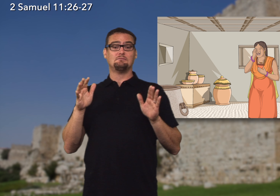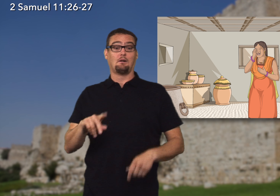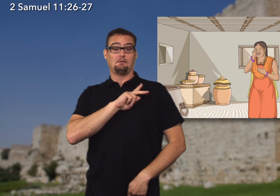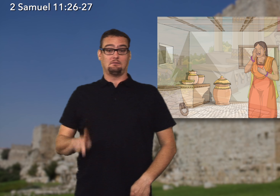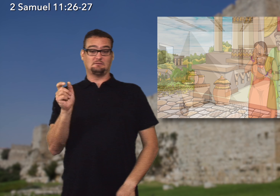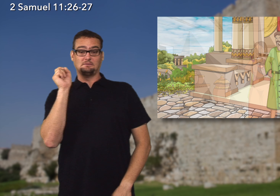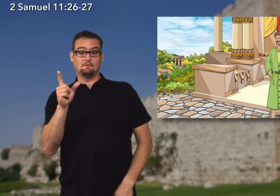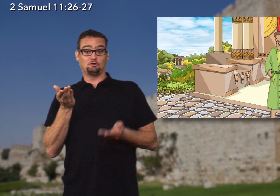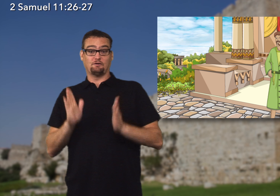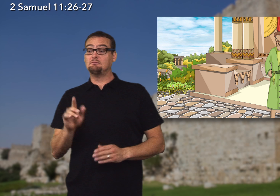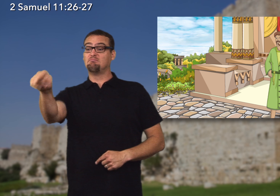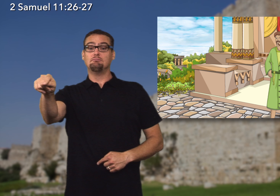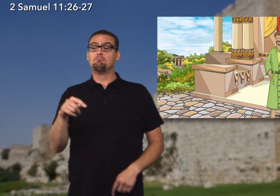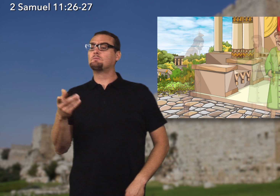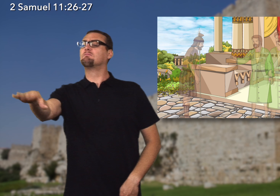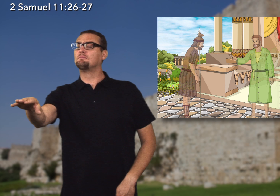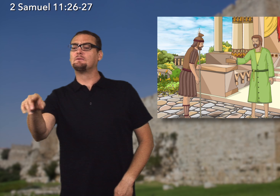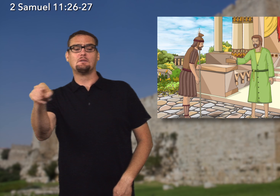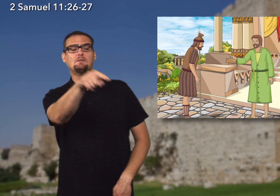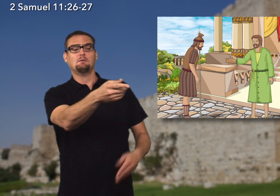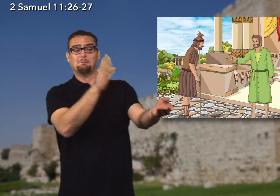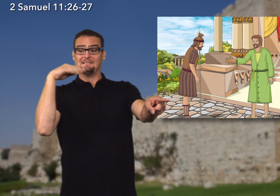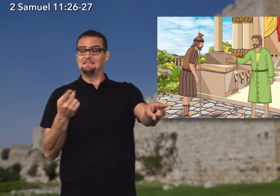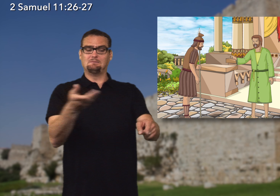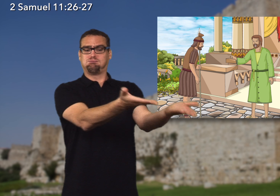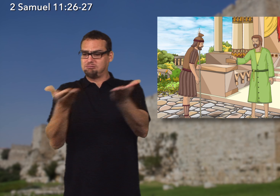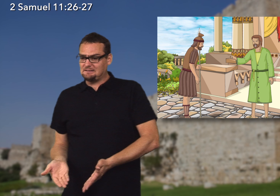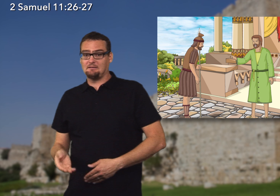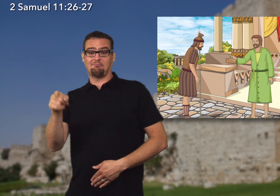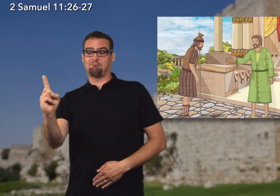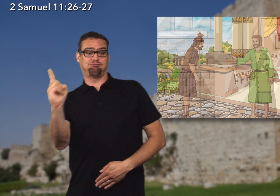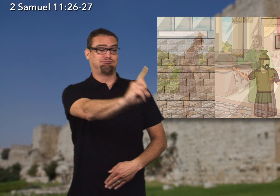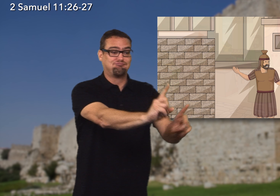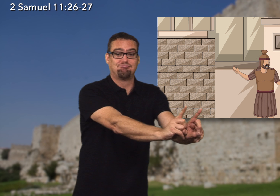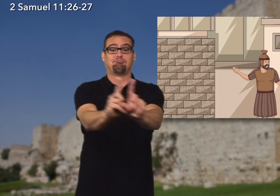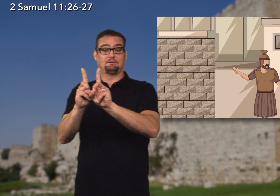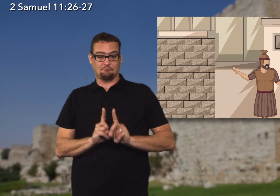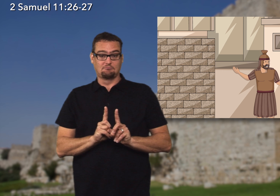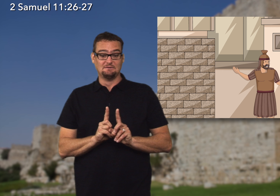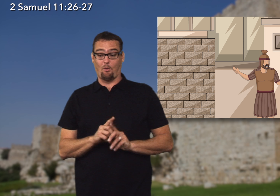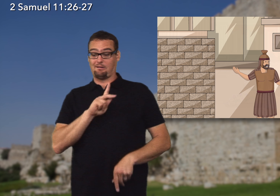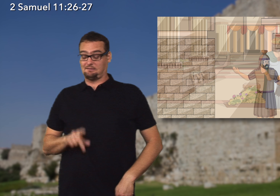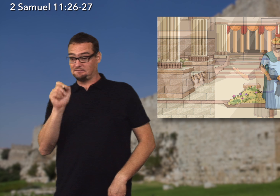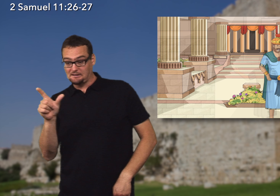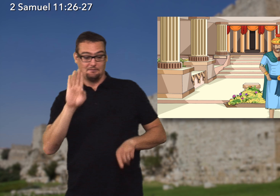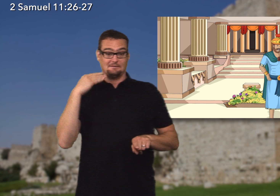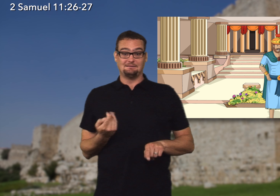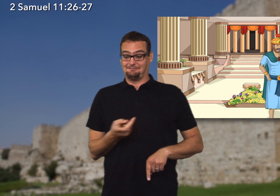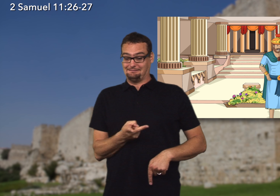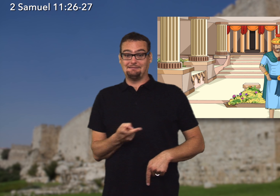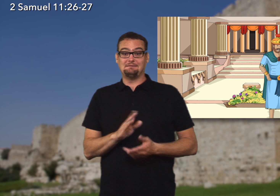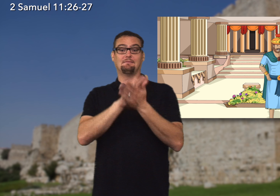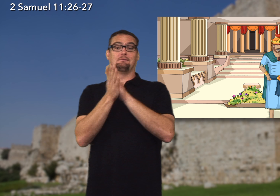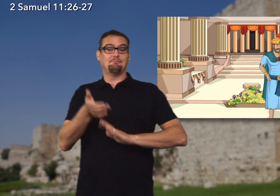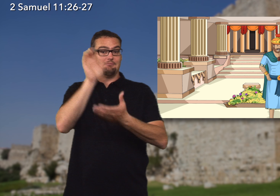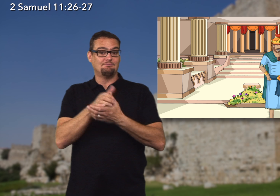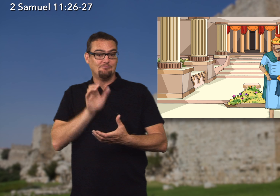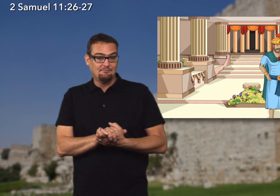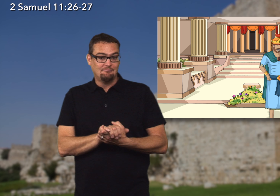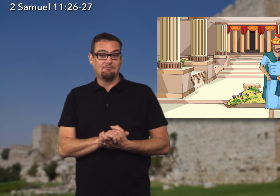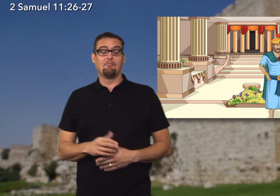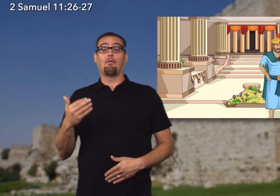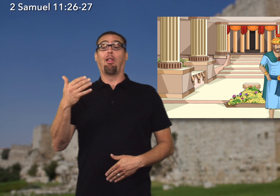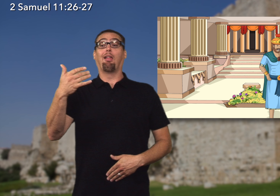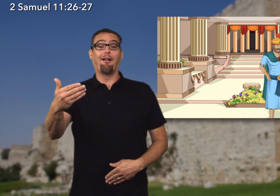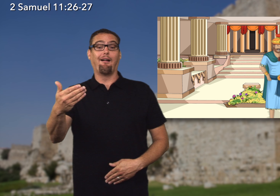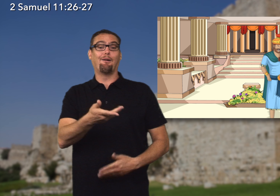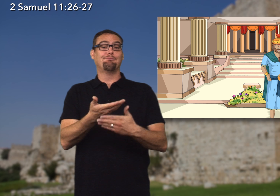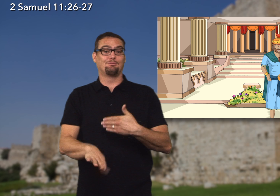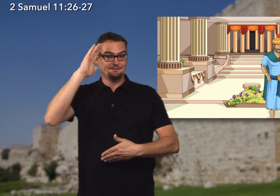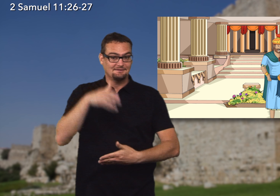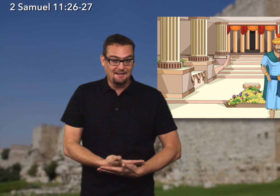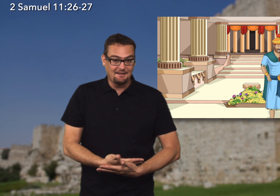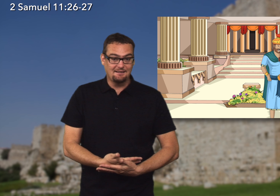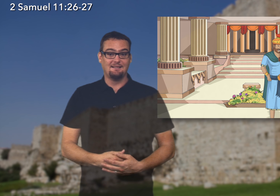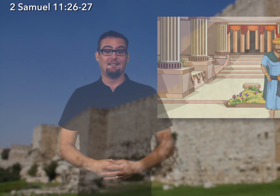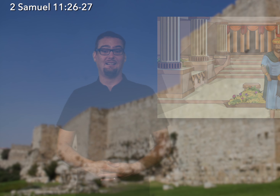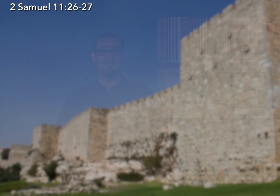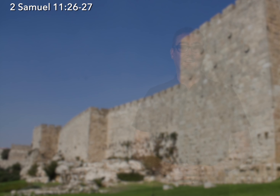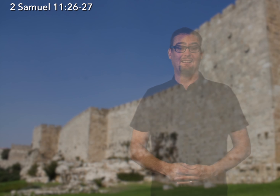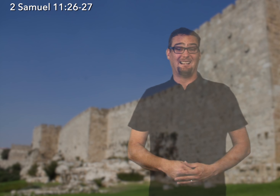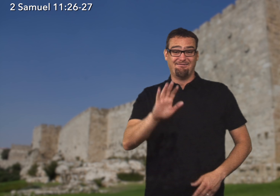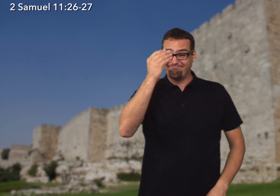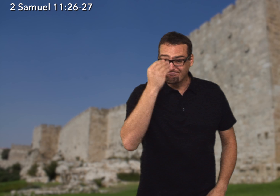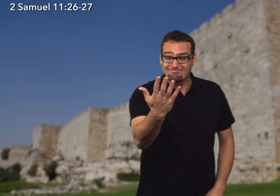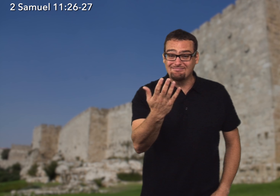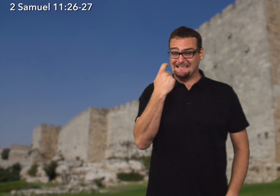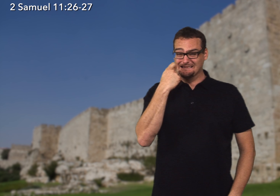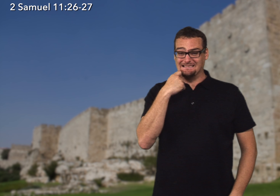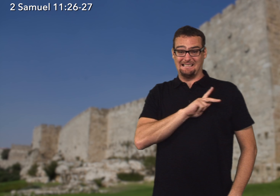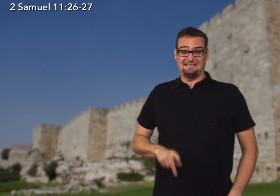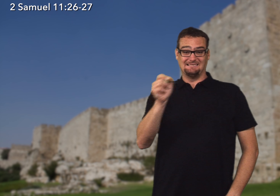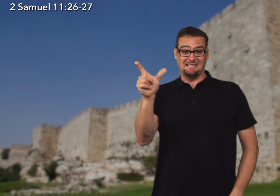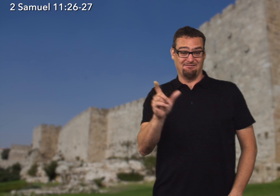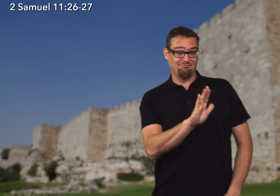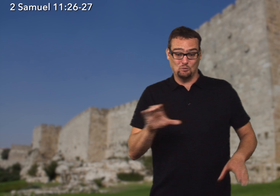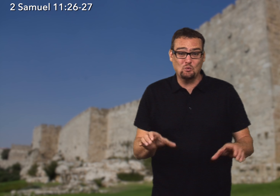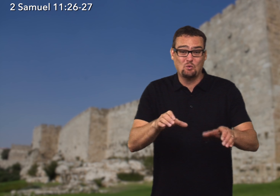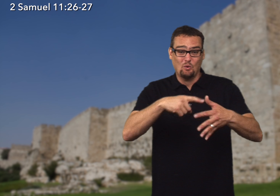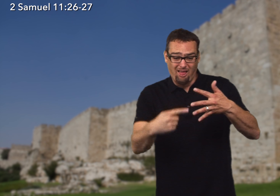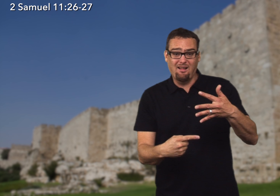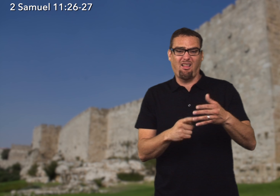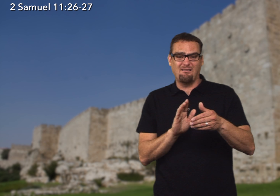And when the time of mourning was over, David had her brought to his house, and she became his wife and bore him a son.